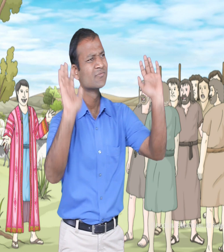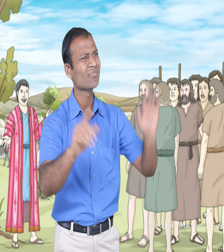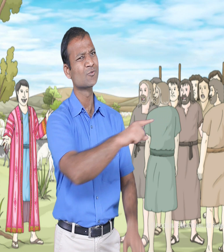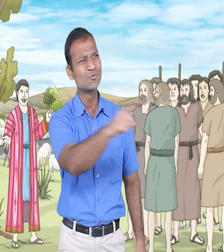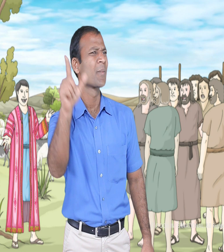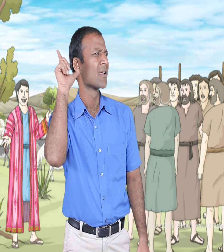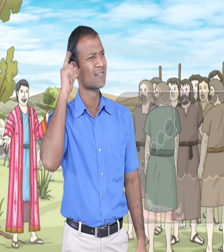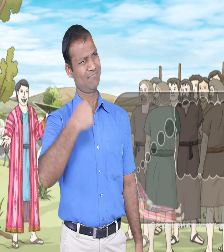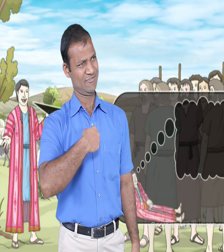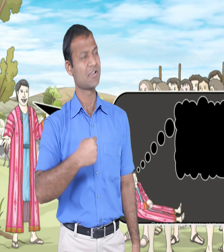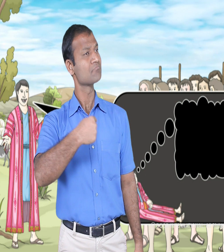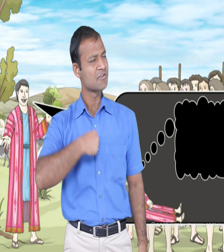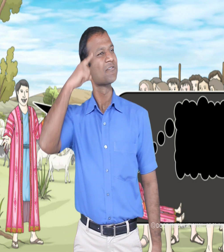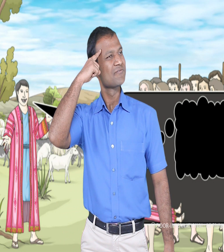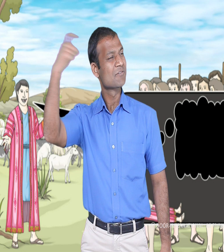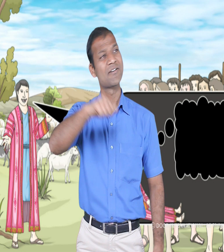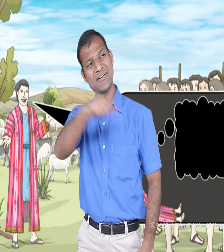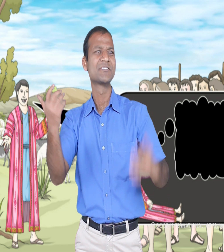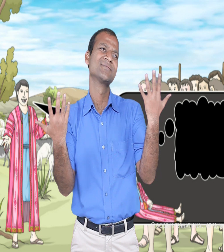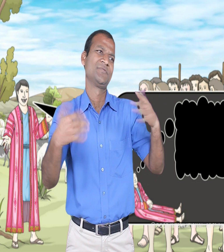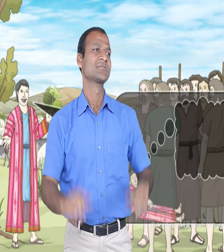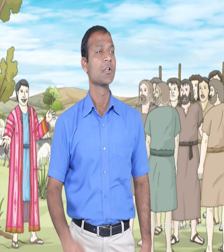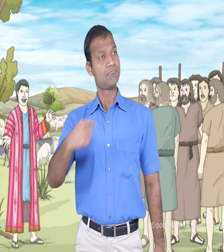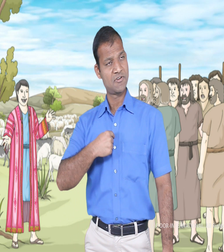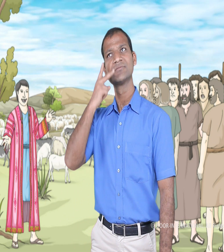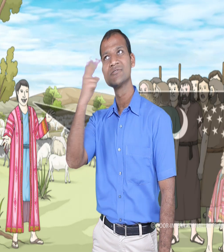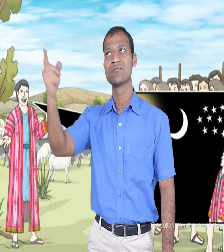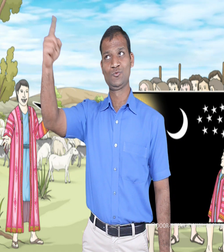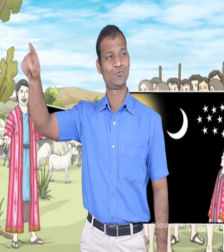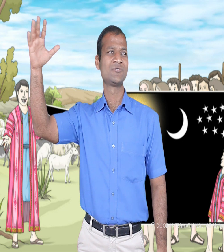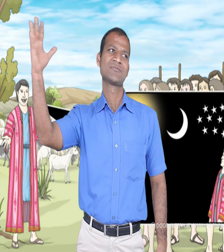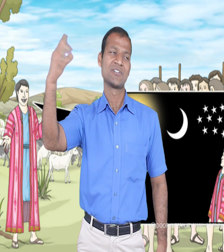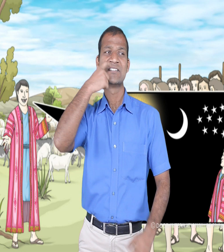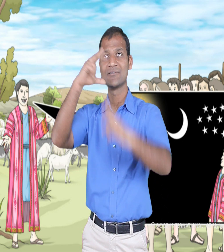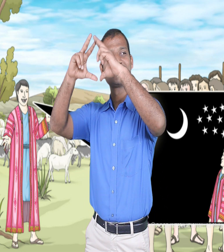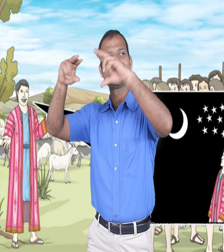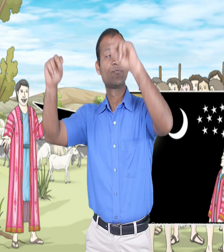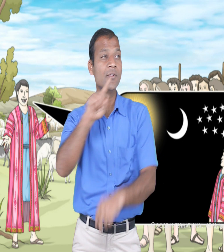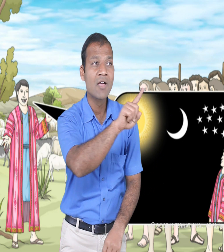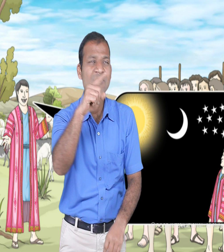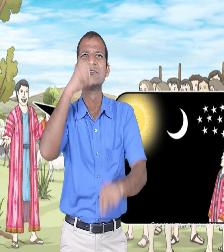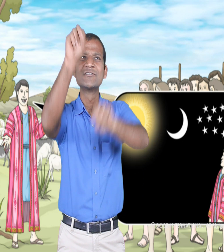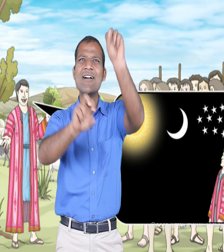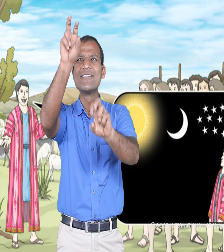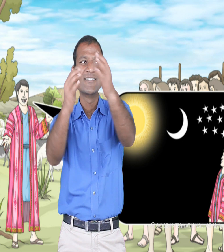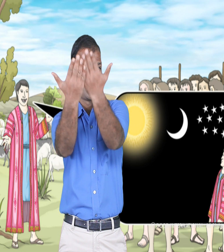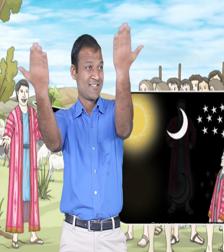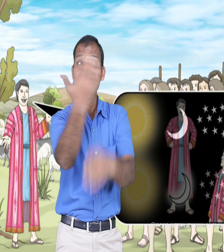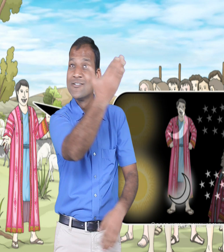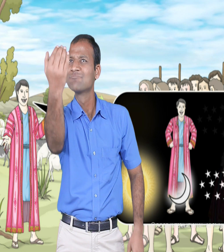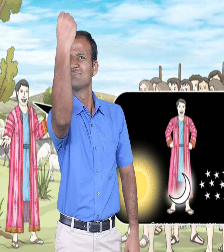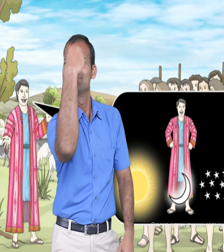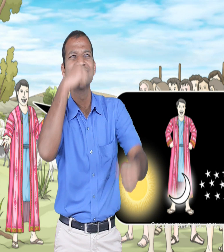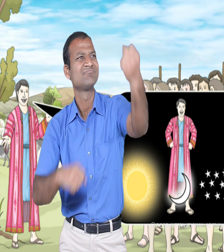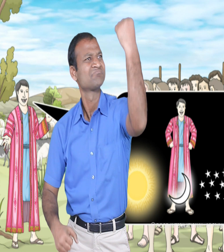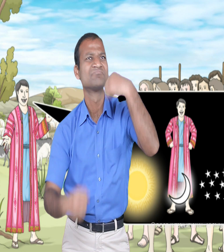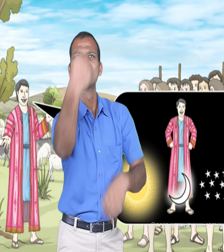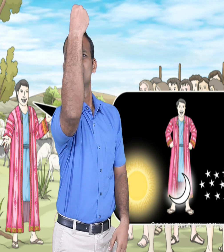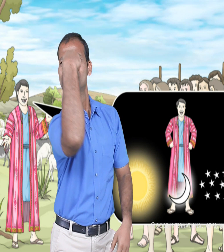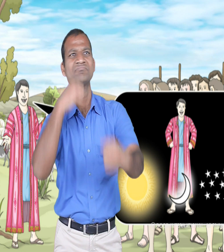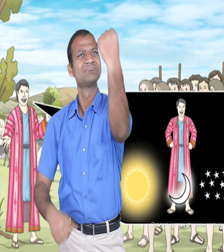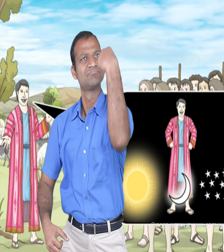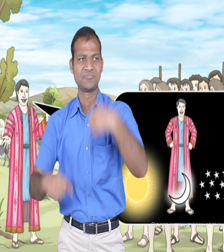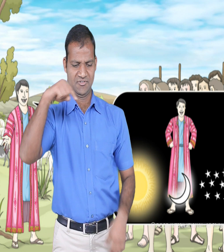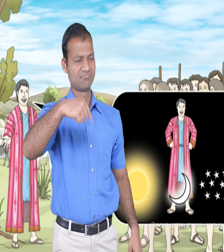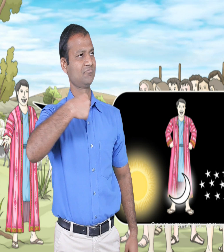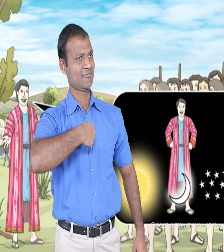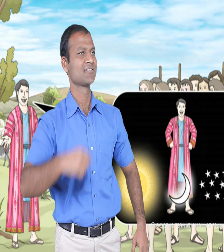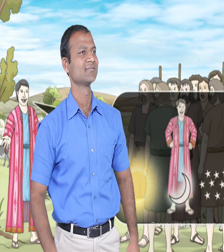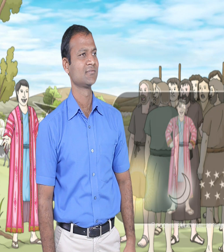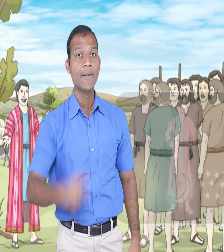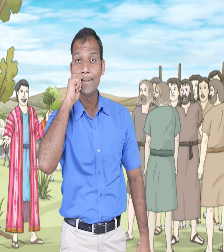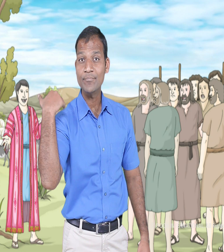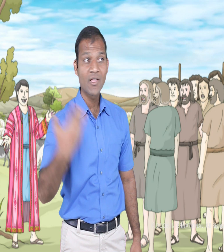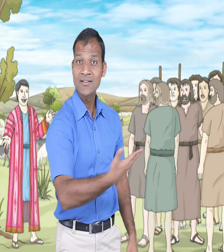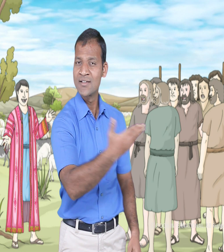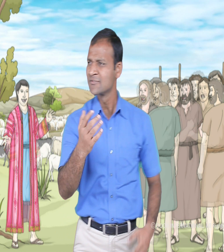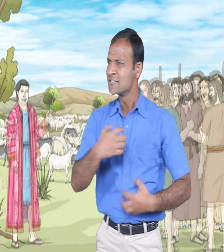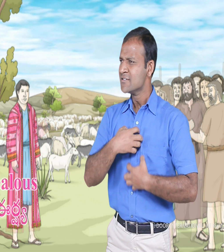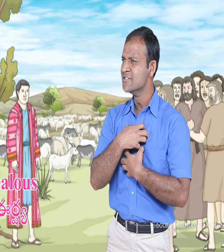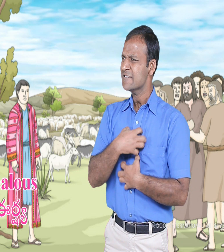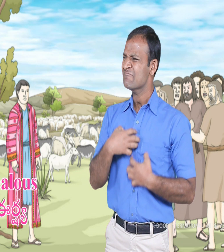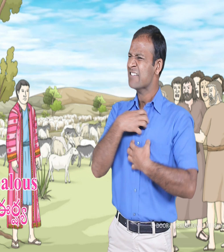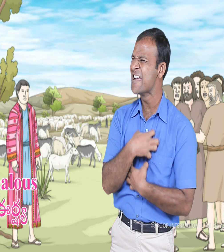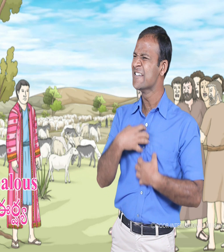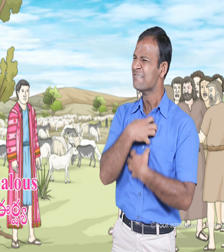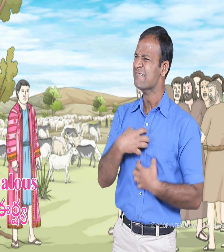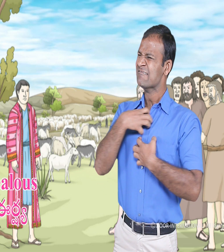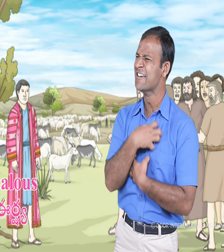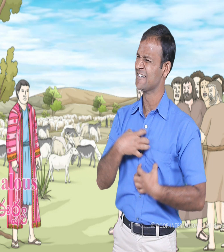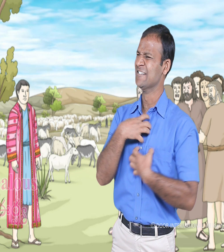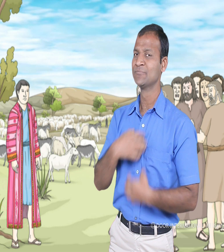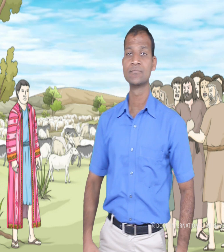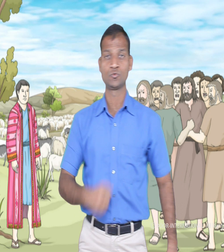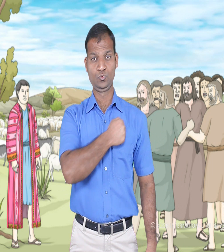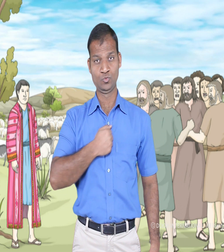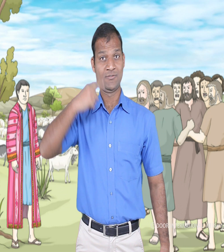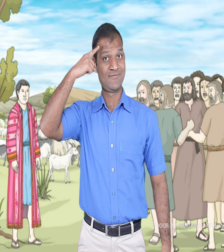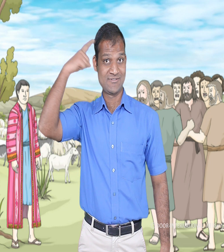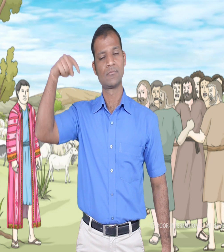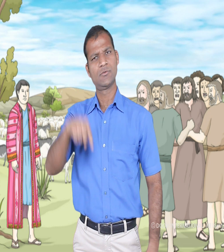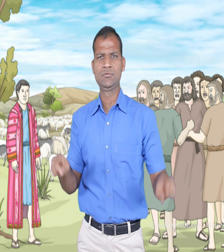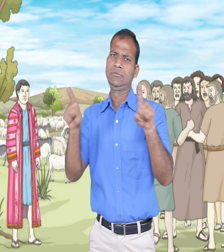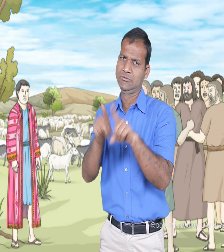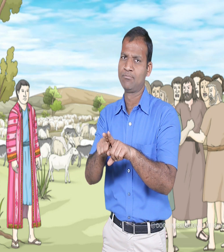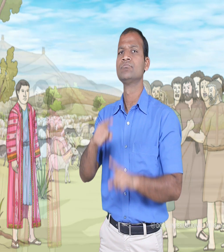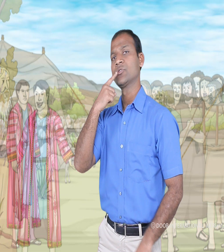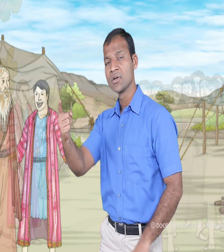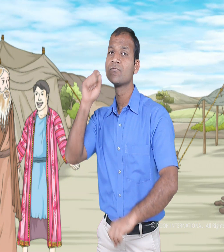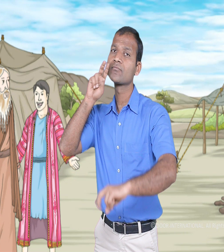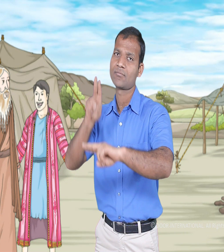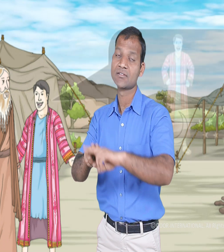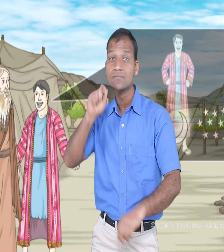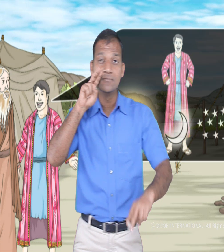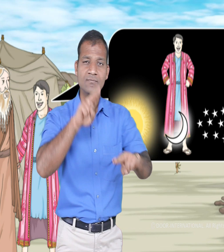“Look,” he said, “I had another dream, and this time the sun and moon and eleven stars were bowing down to me.”